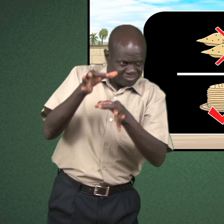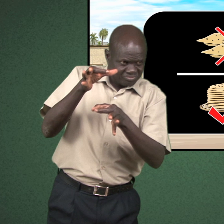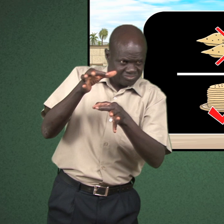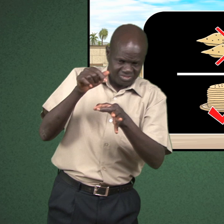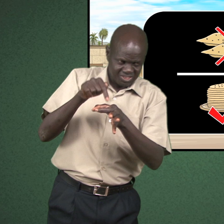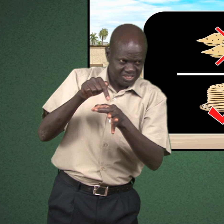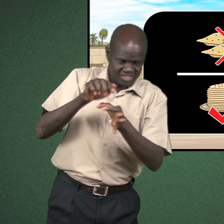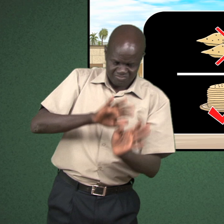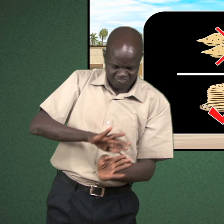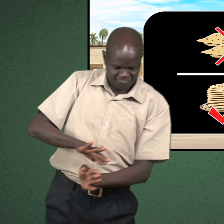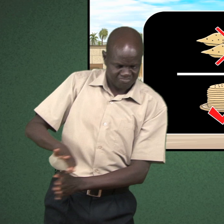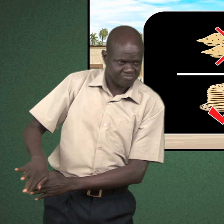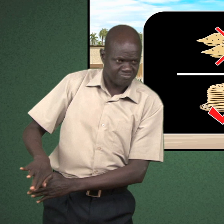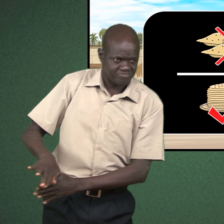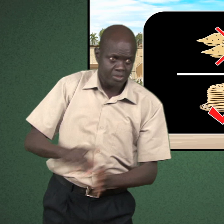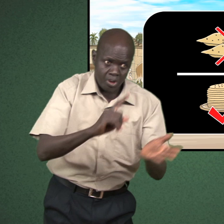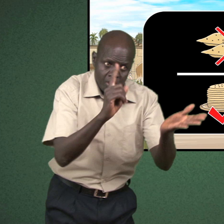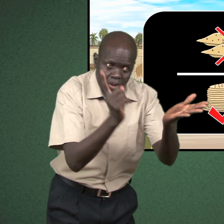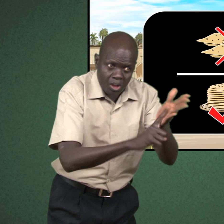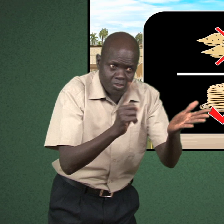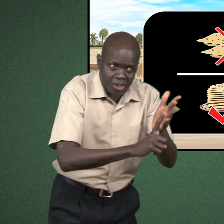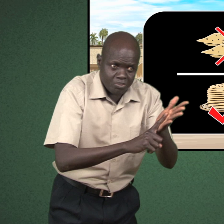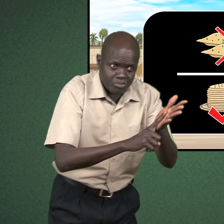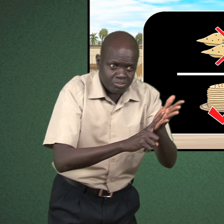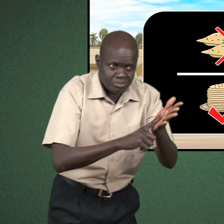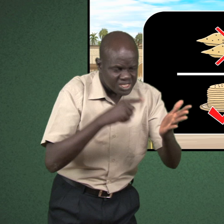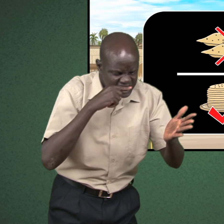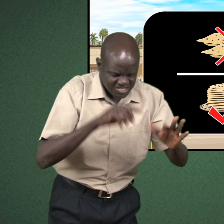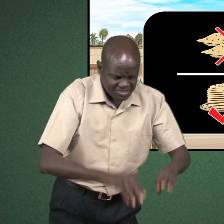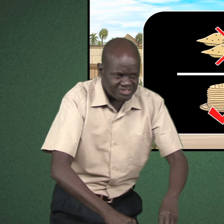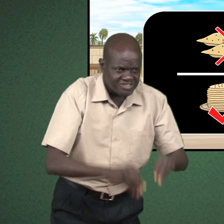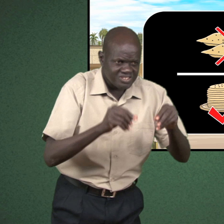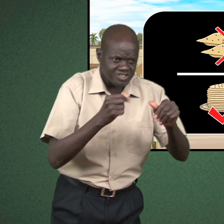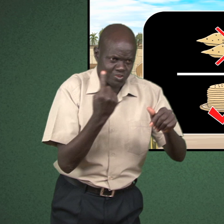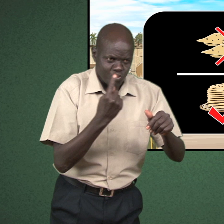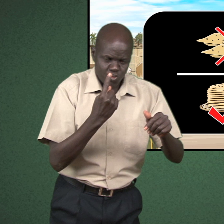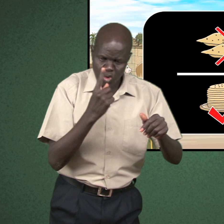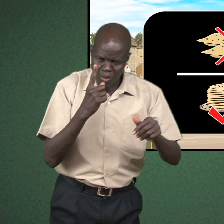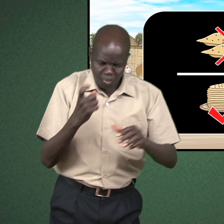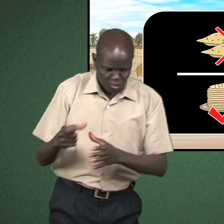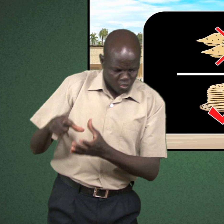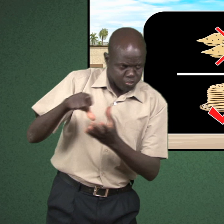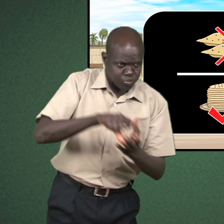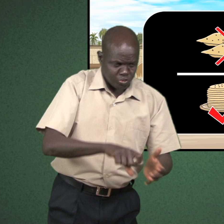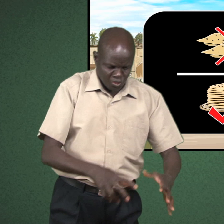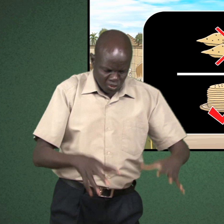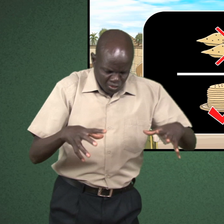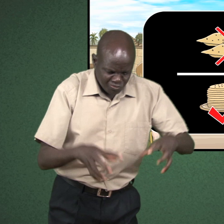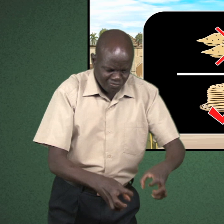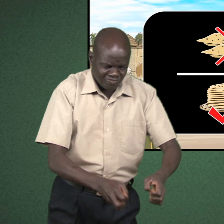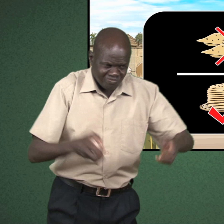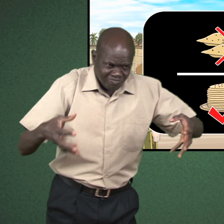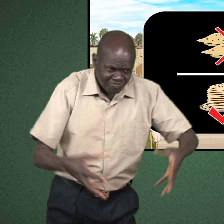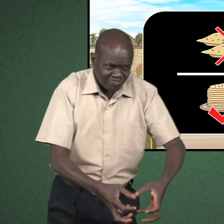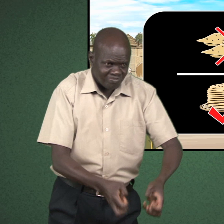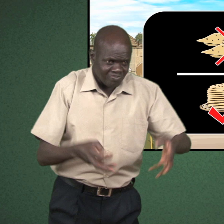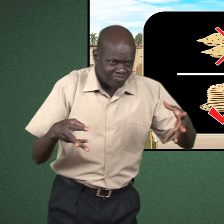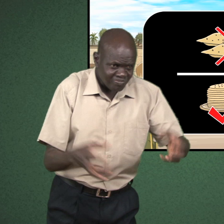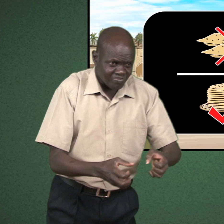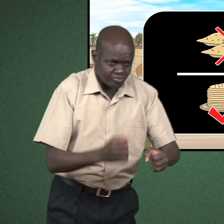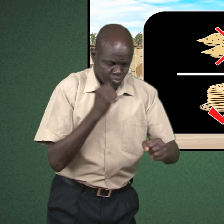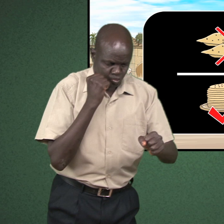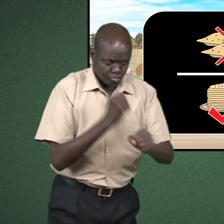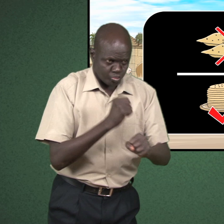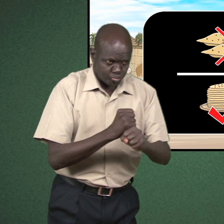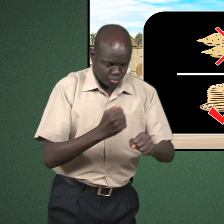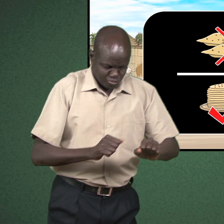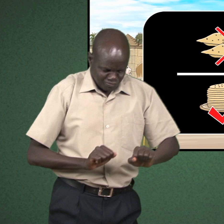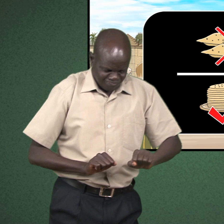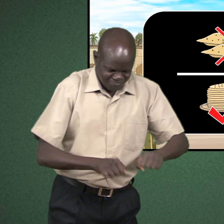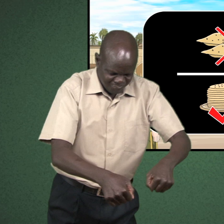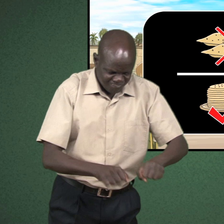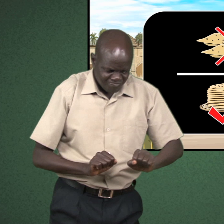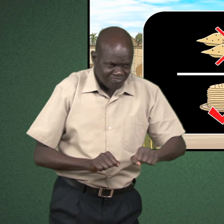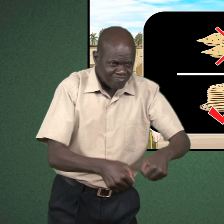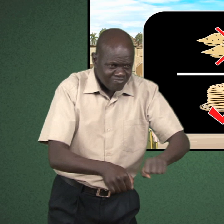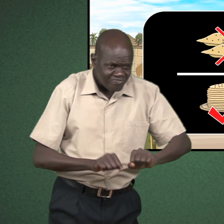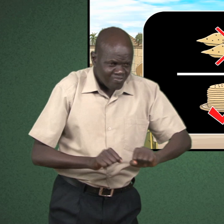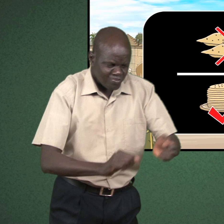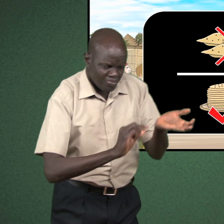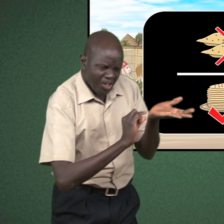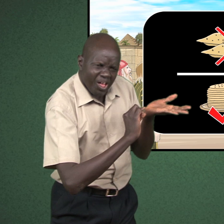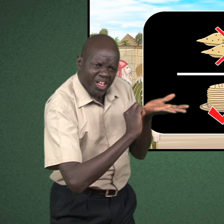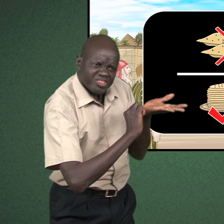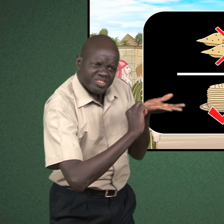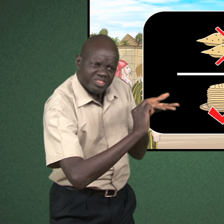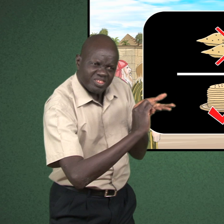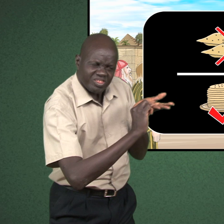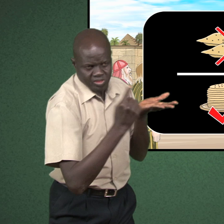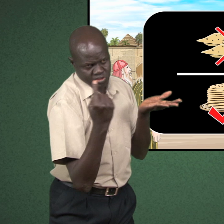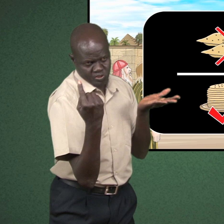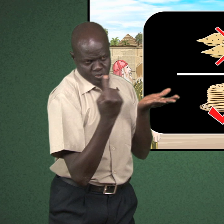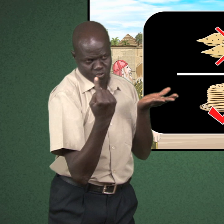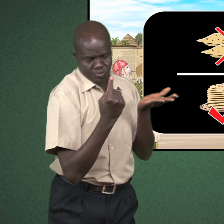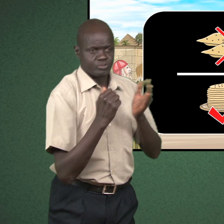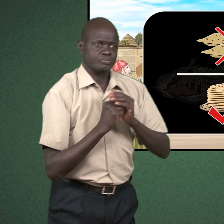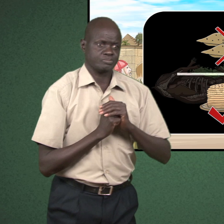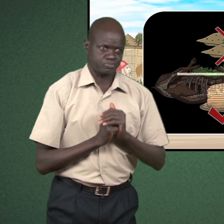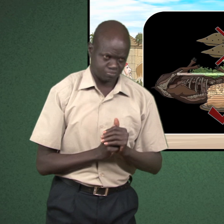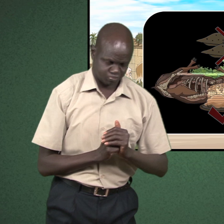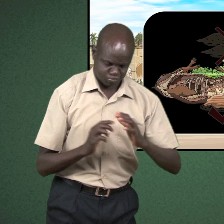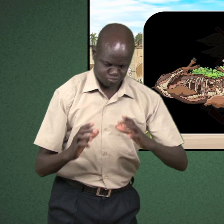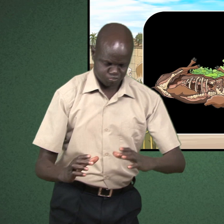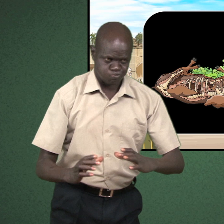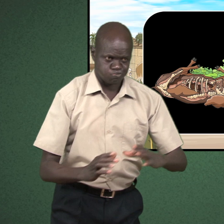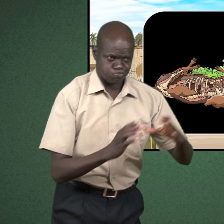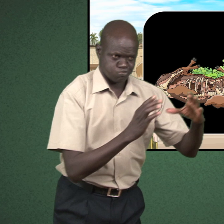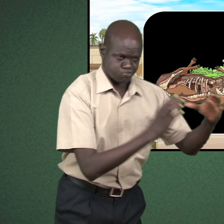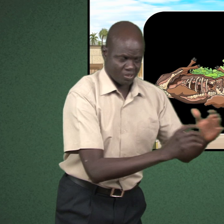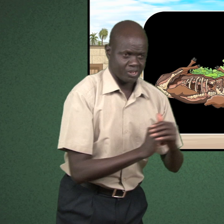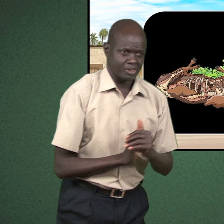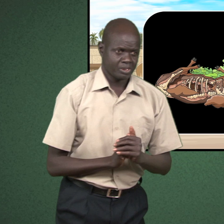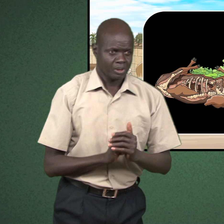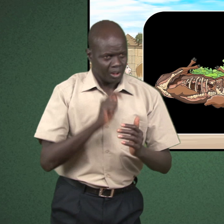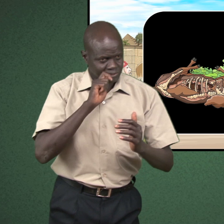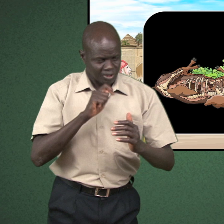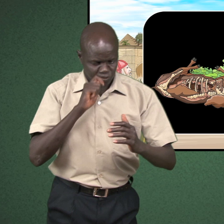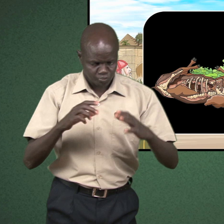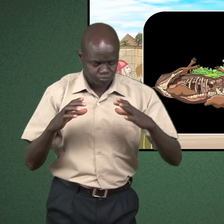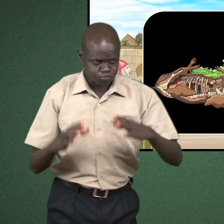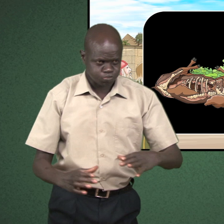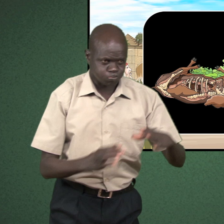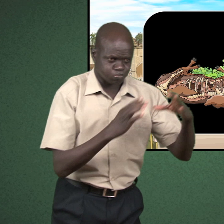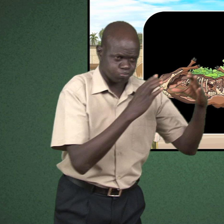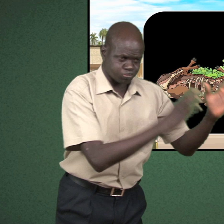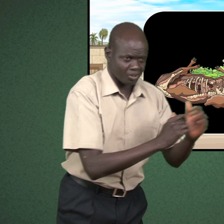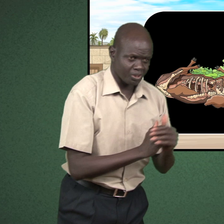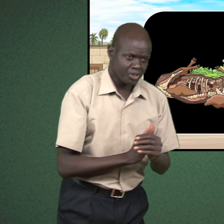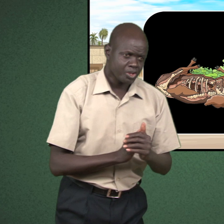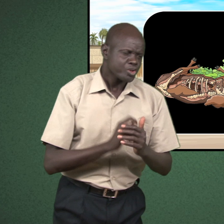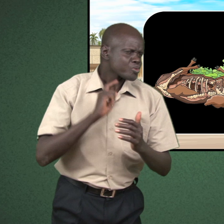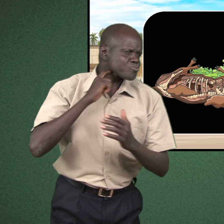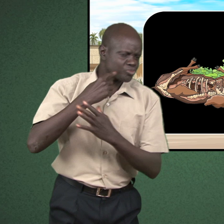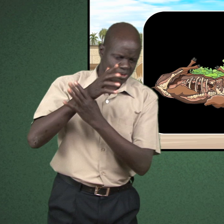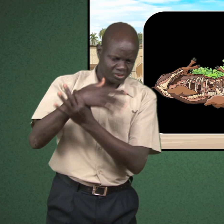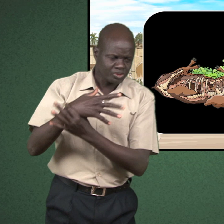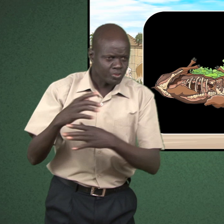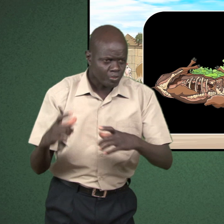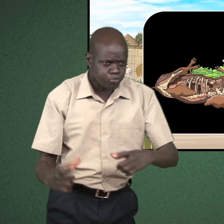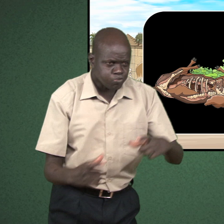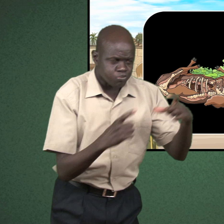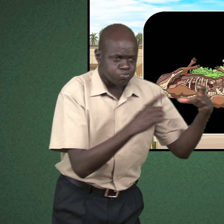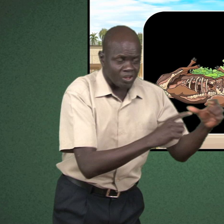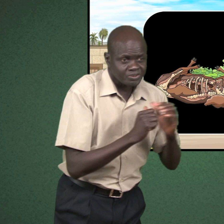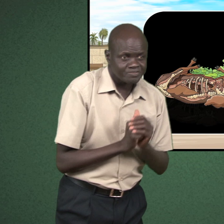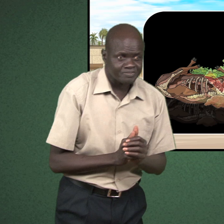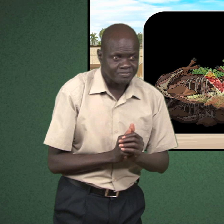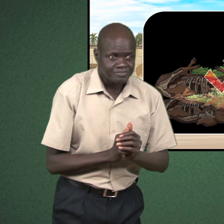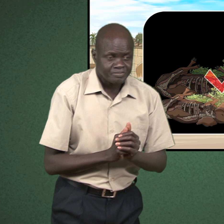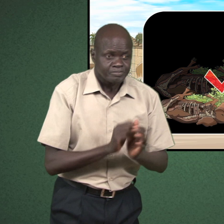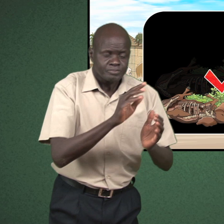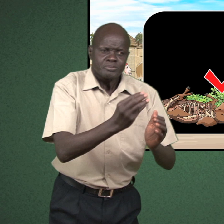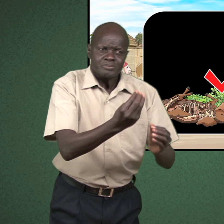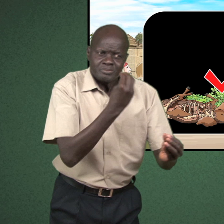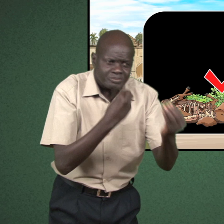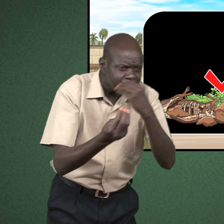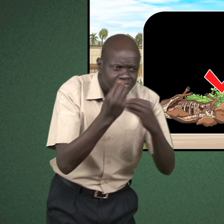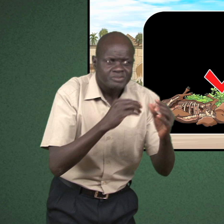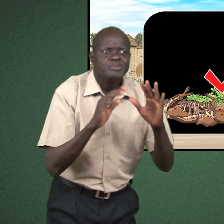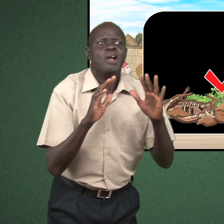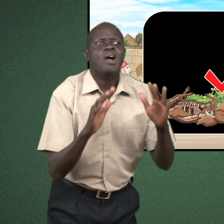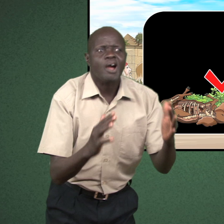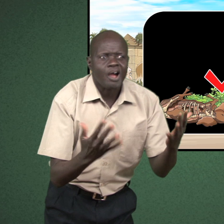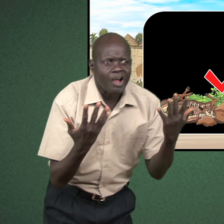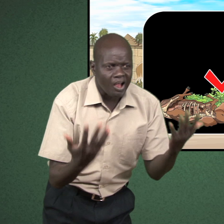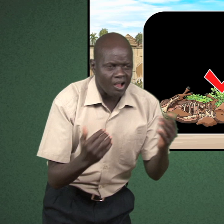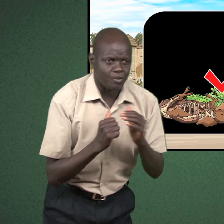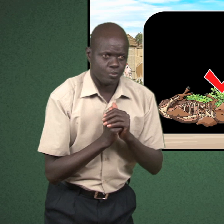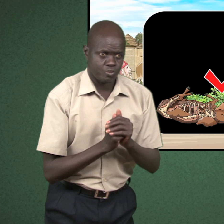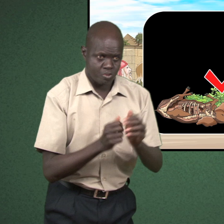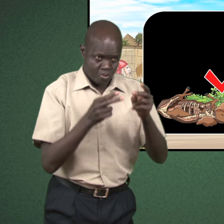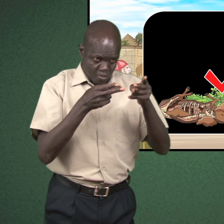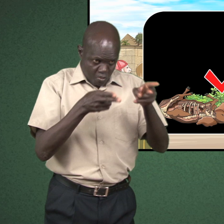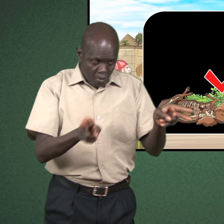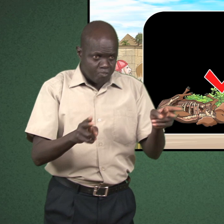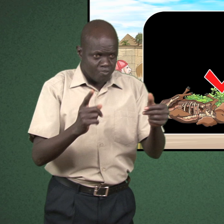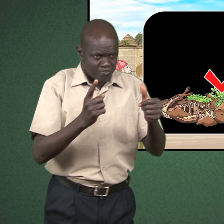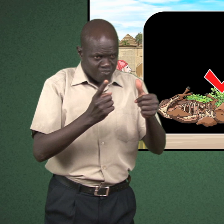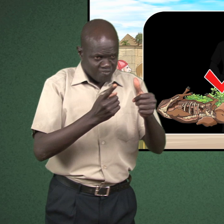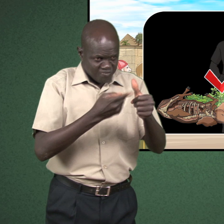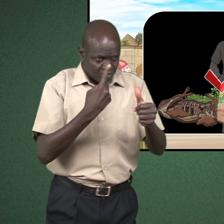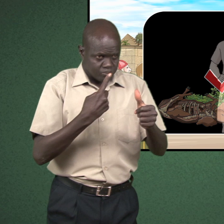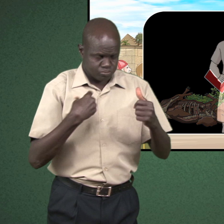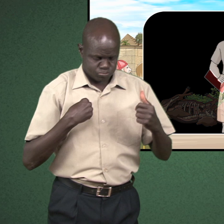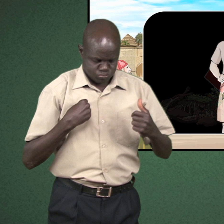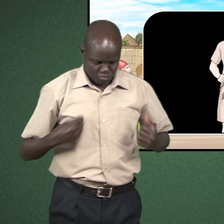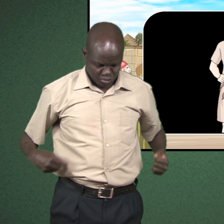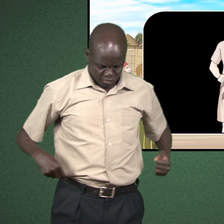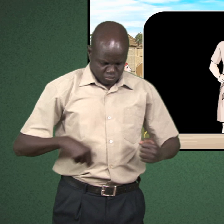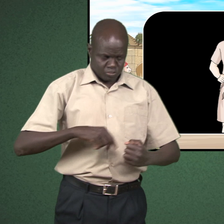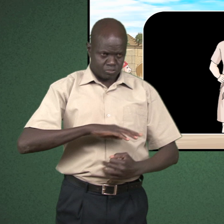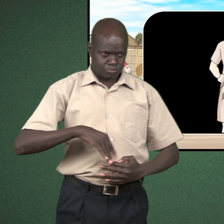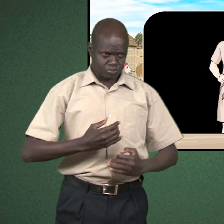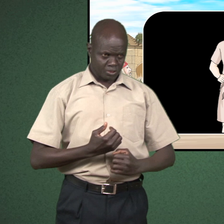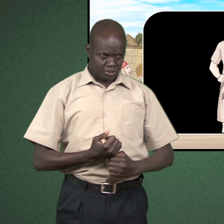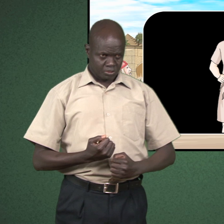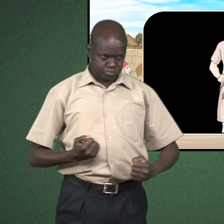before the morning you must burn up any part that is left over.